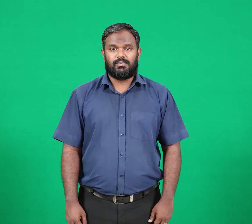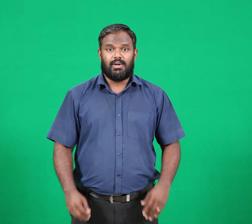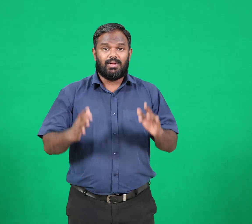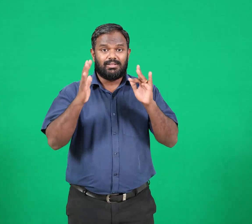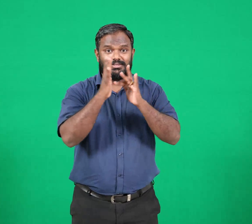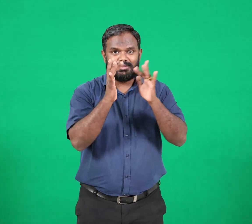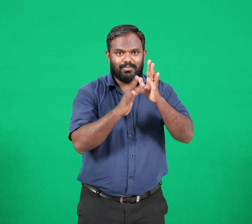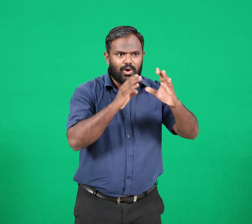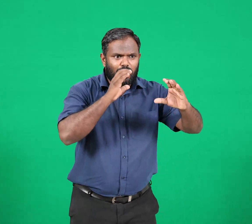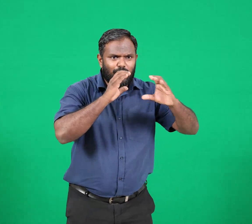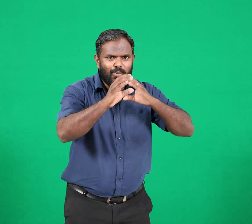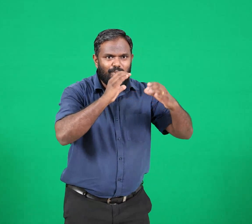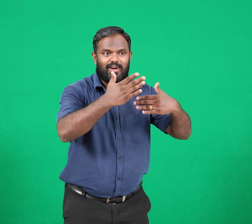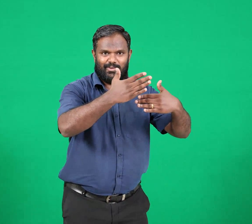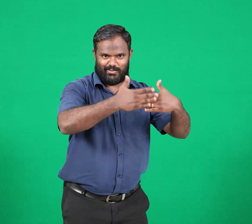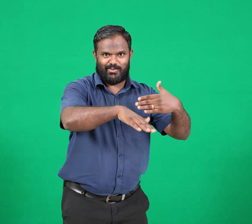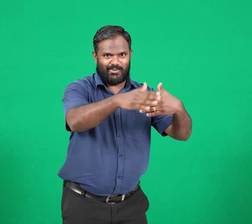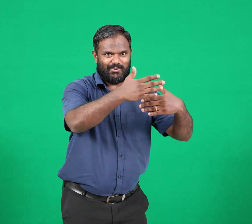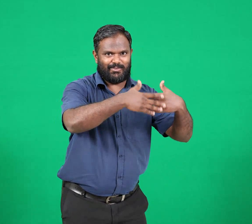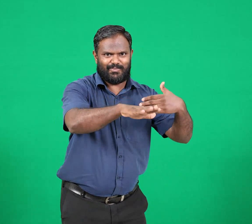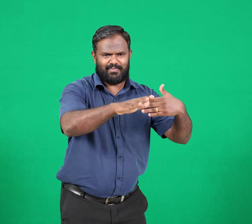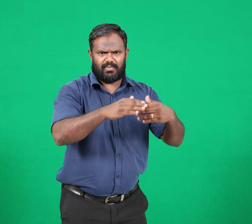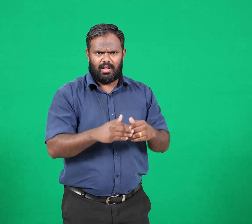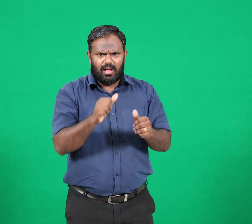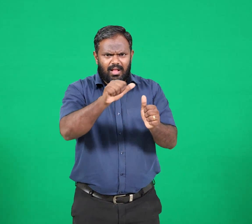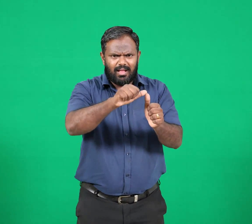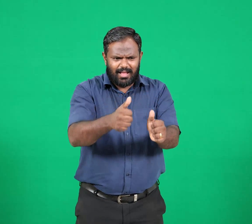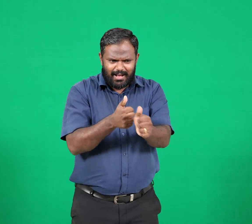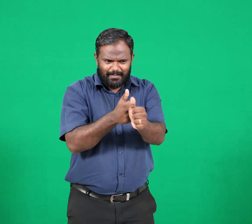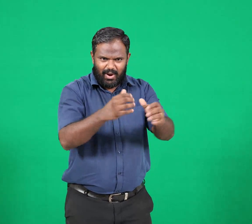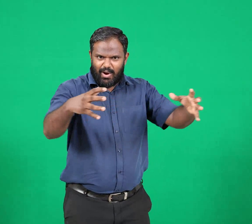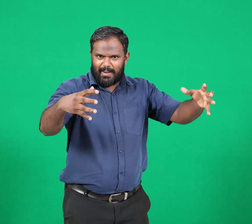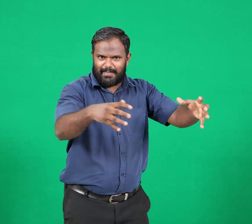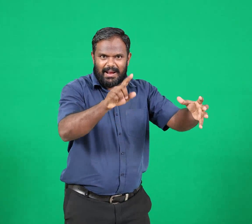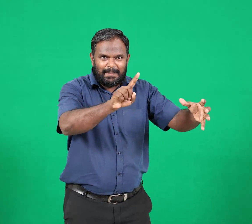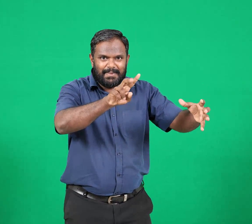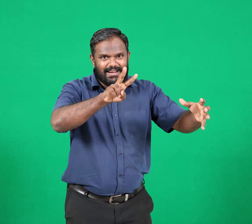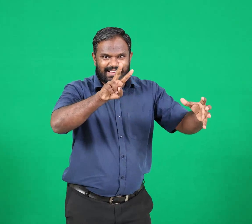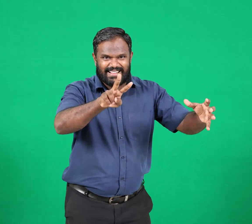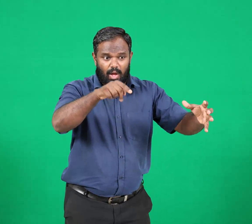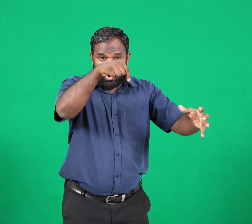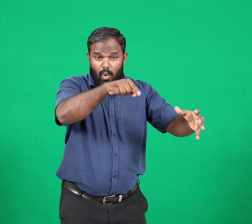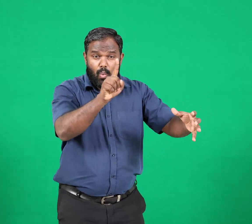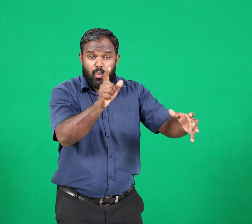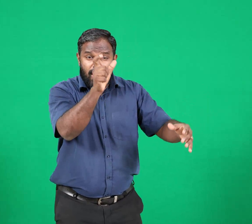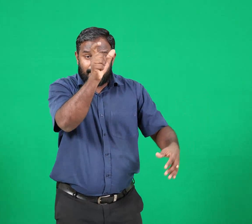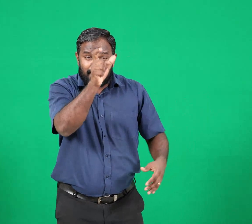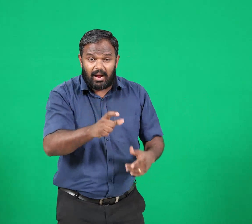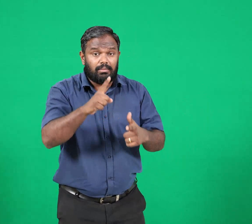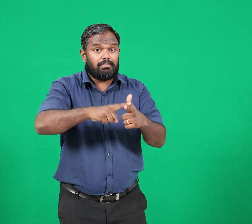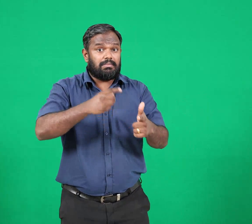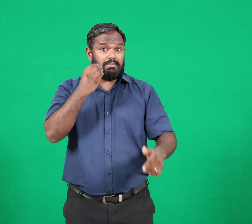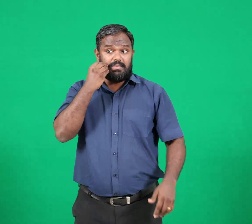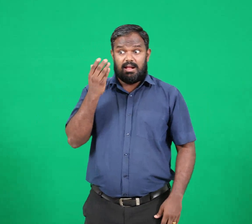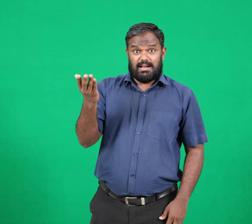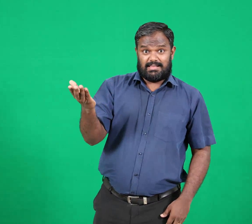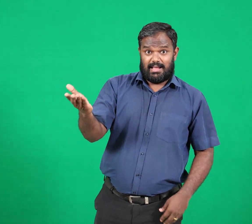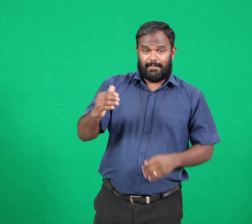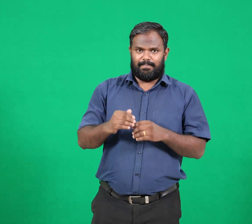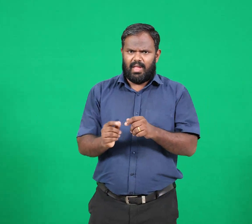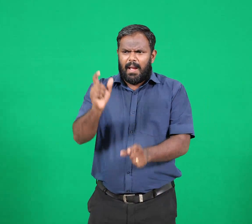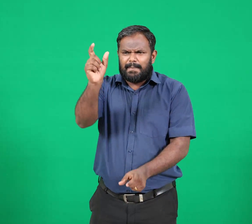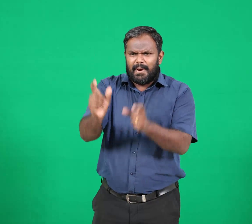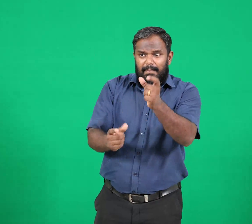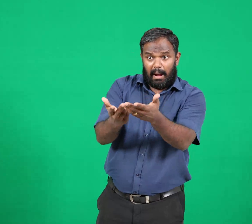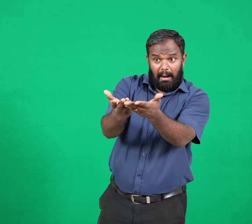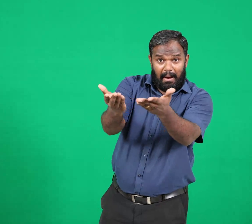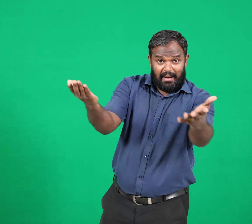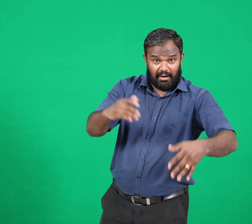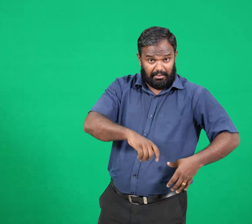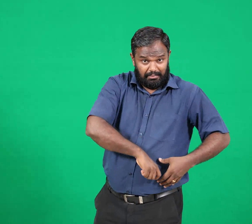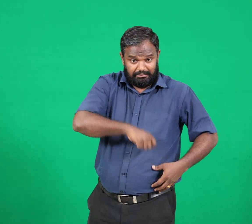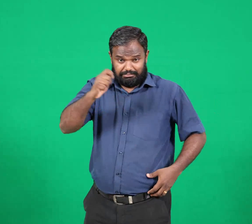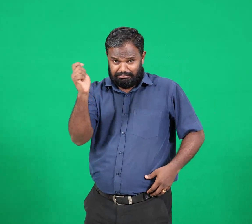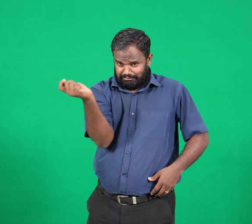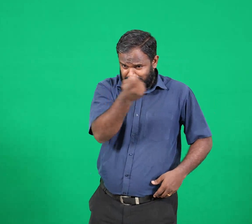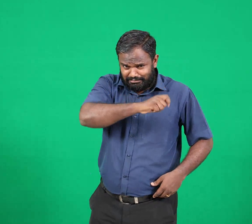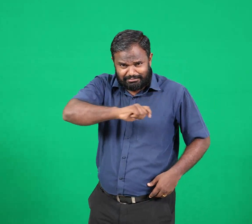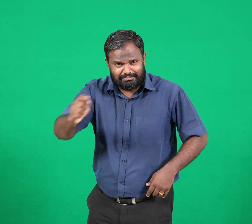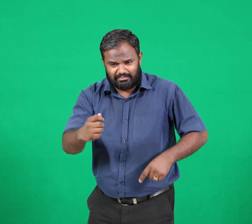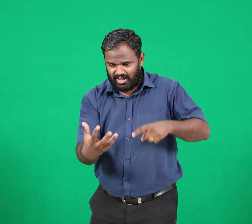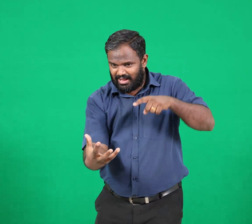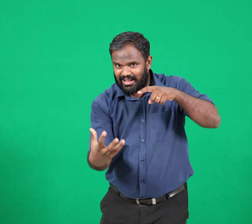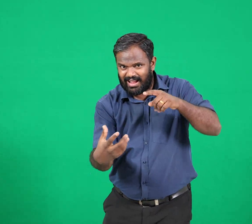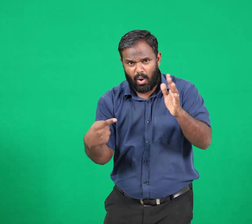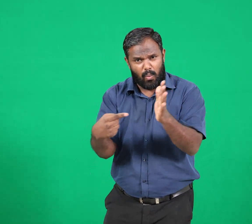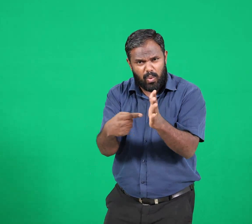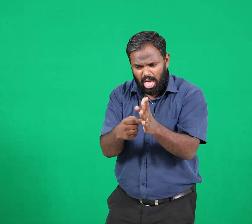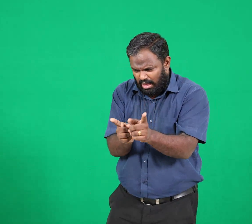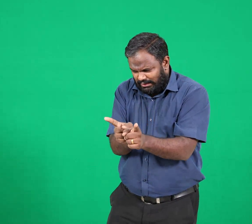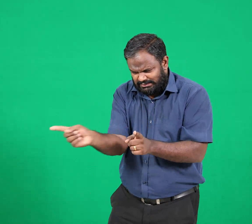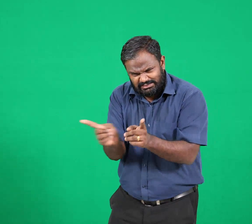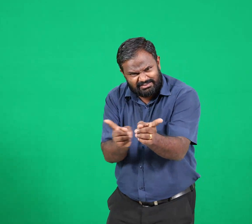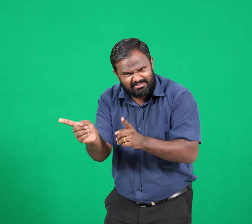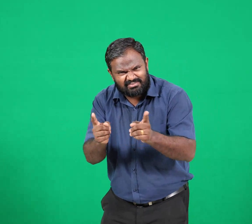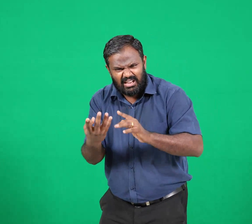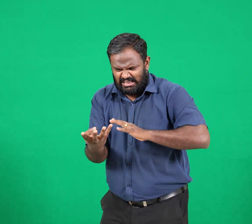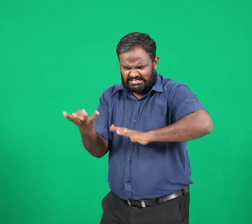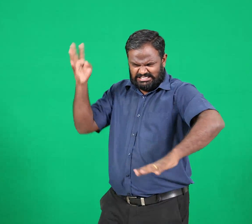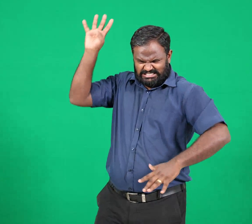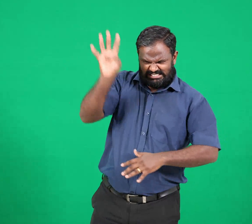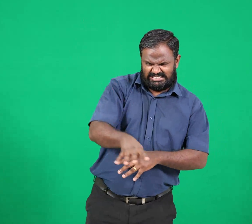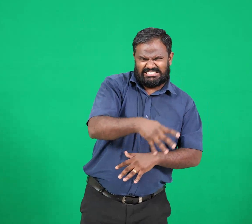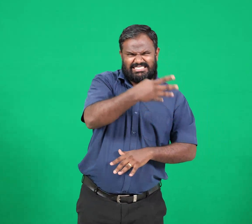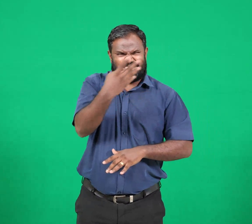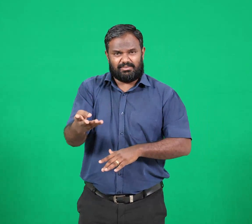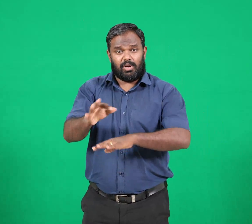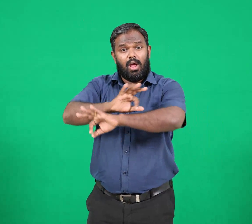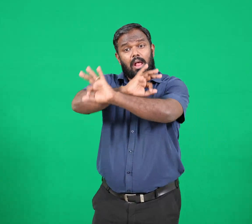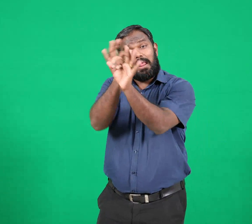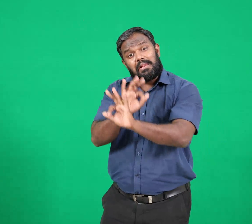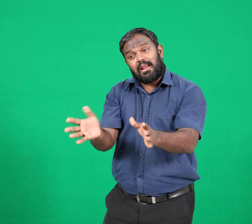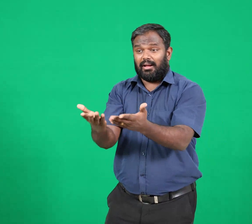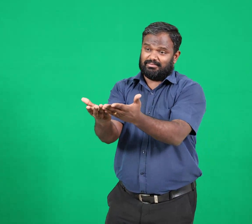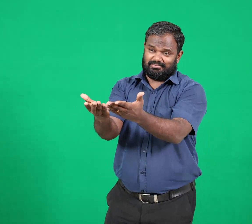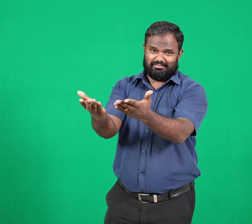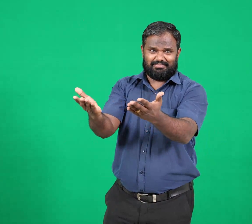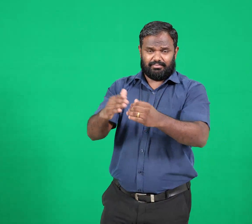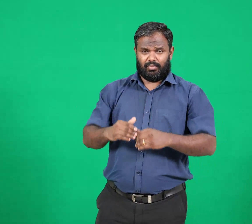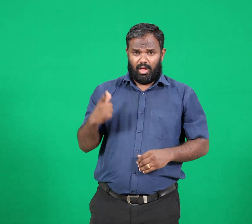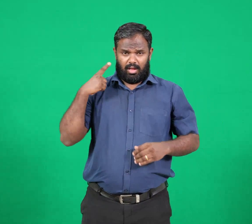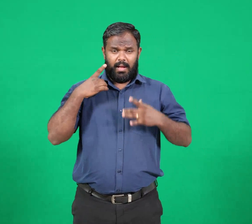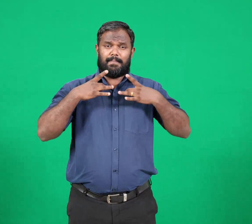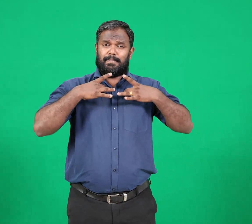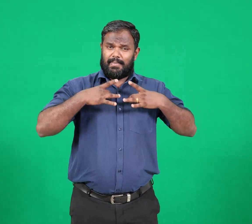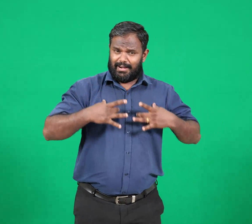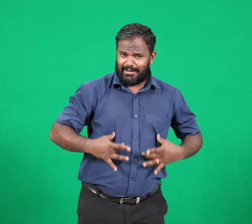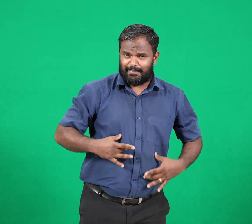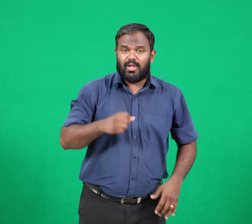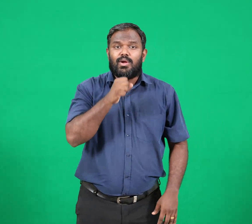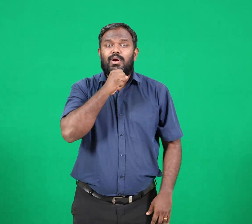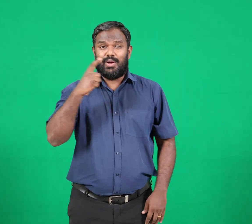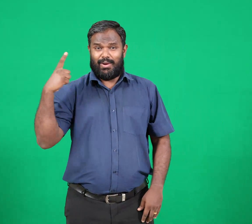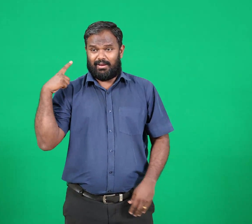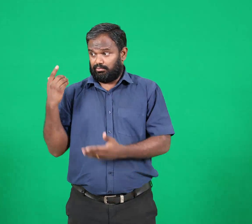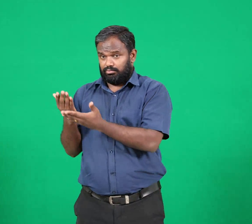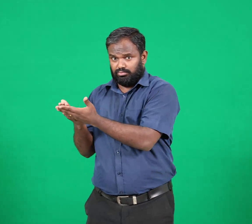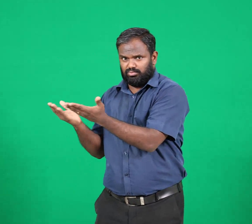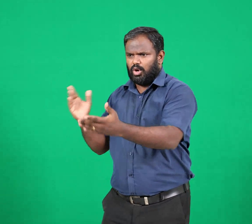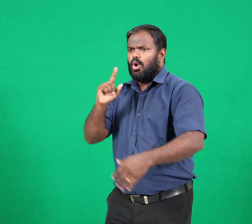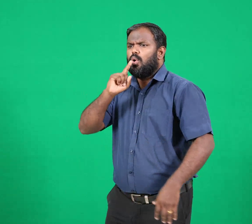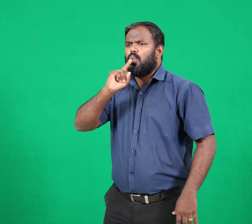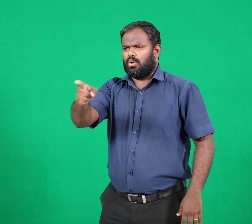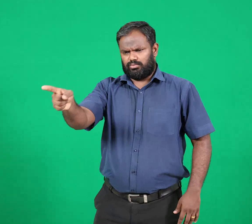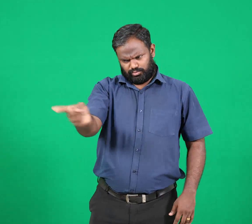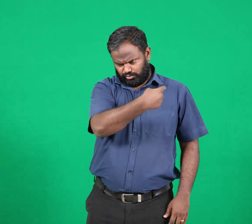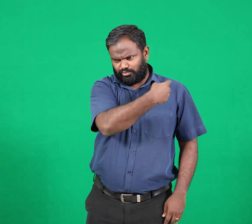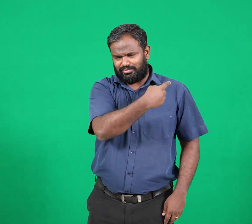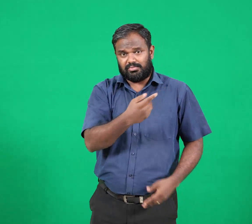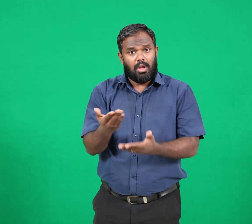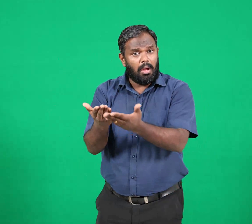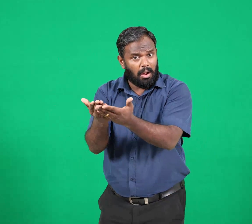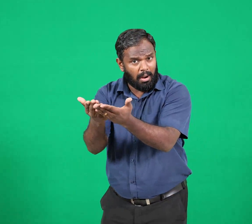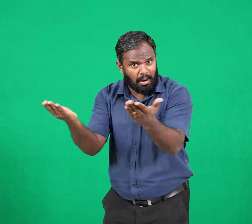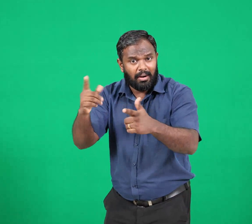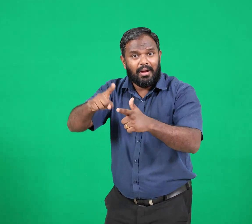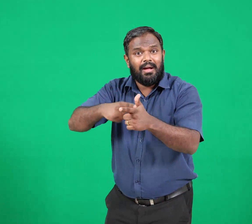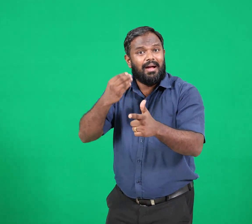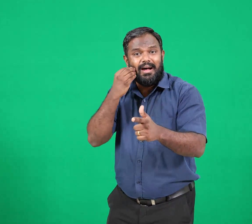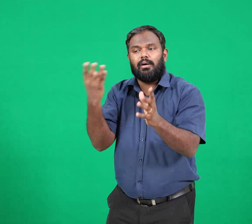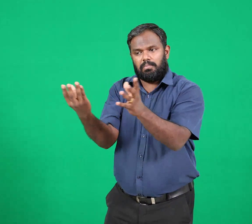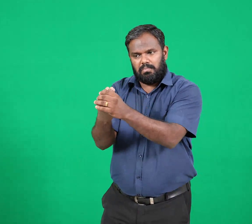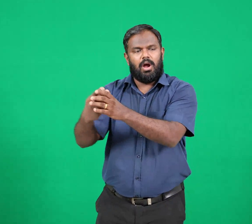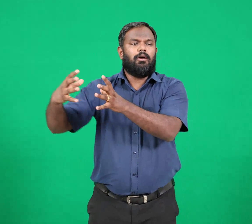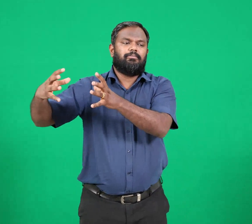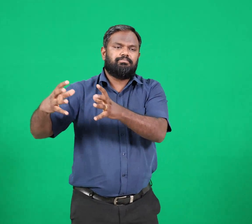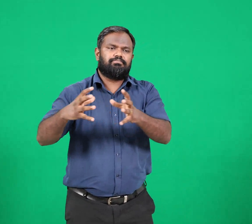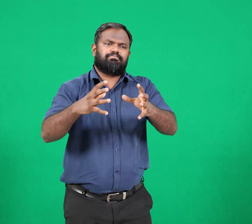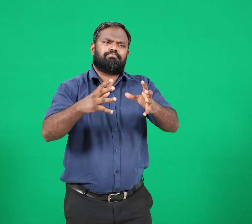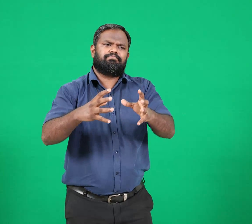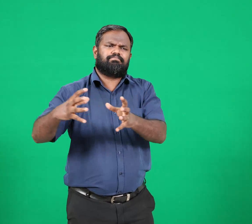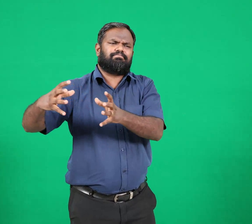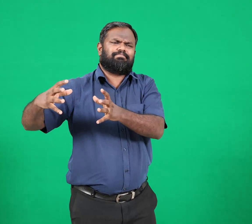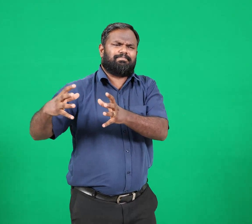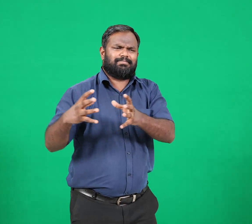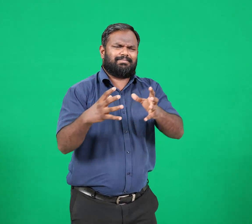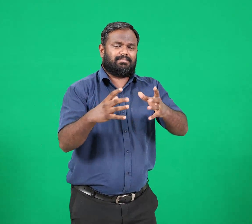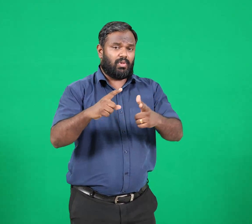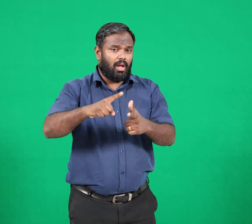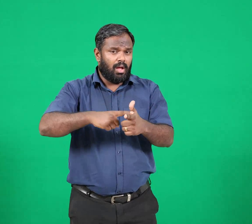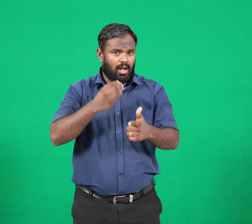While Jesus was still speaking, Judas, one of the Twelve, arrived, accompanied by a large crowd armed with swords and clubs, sent from the chief priests and elders of the people.